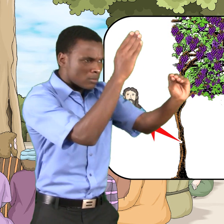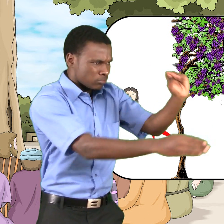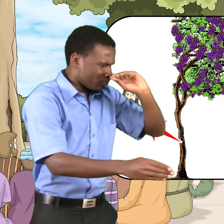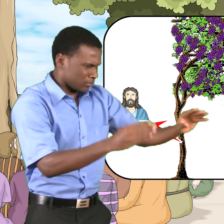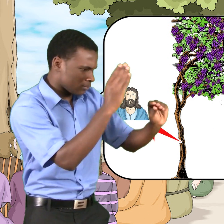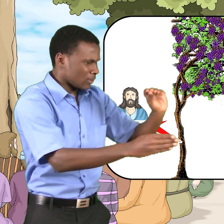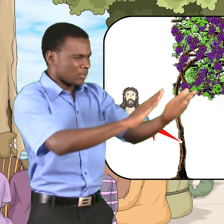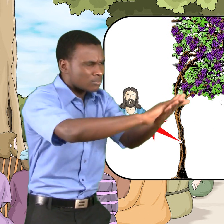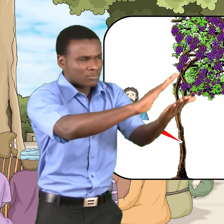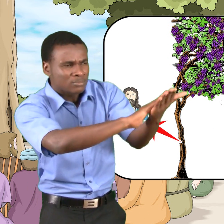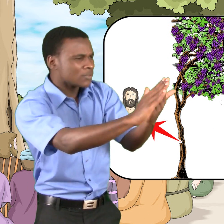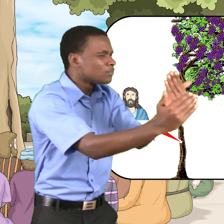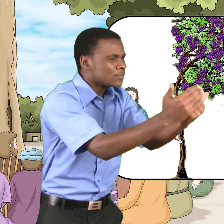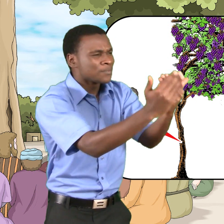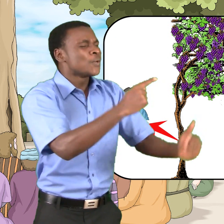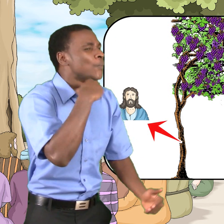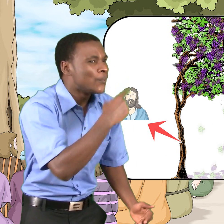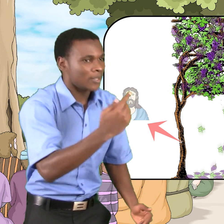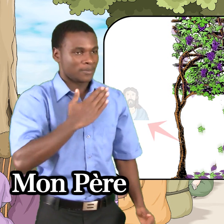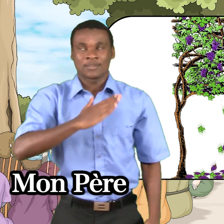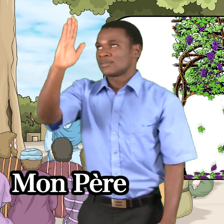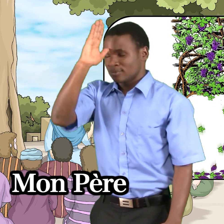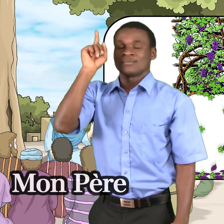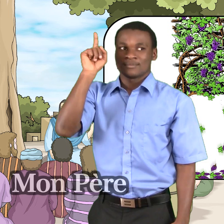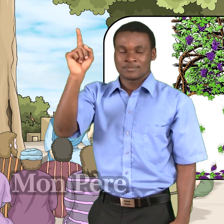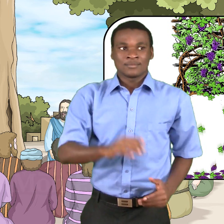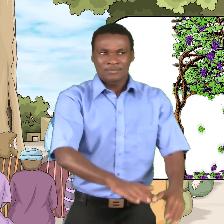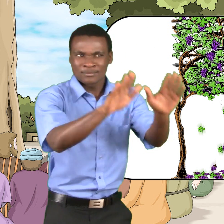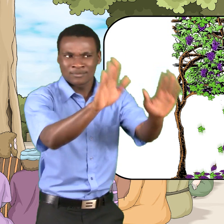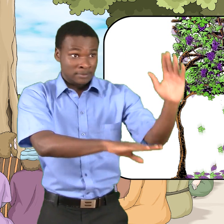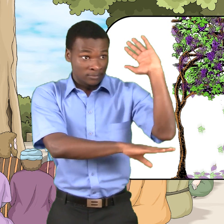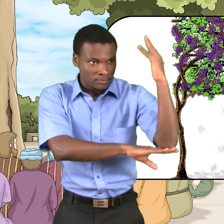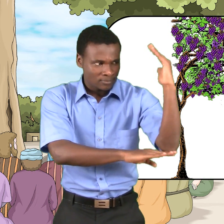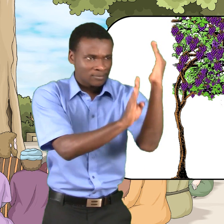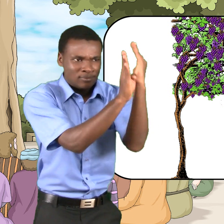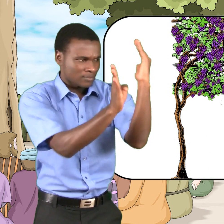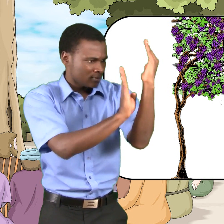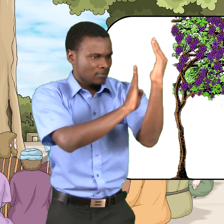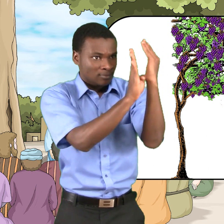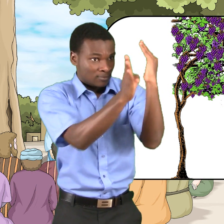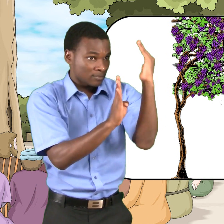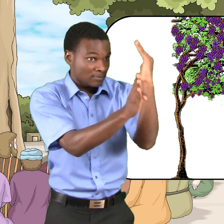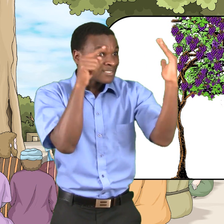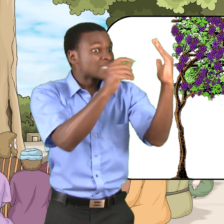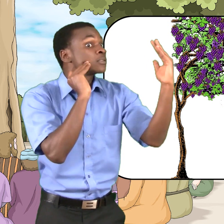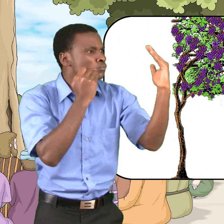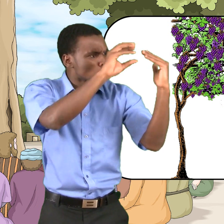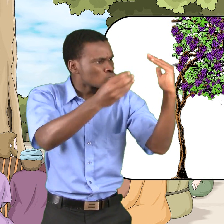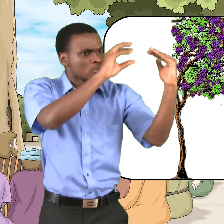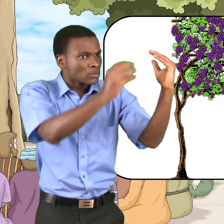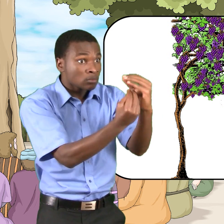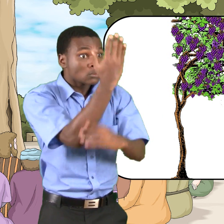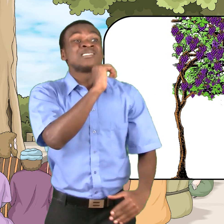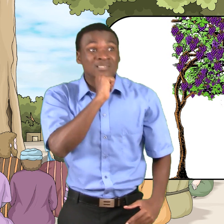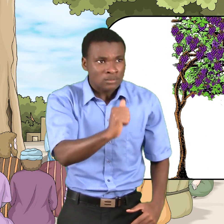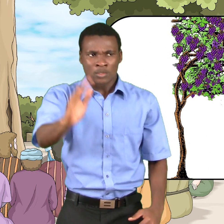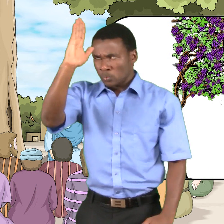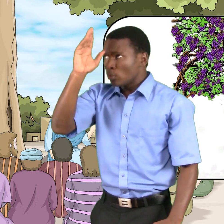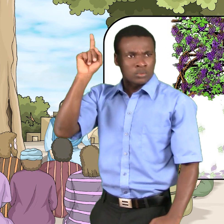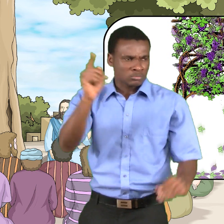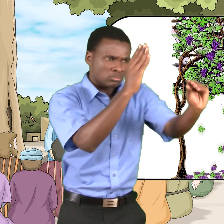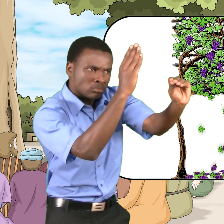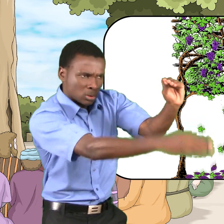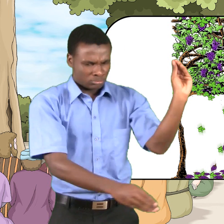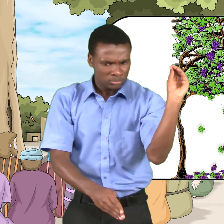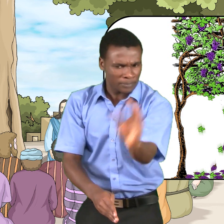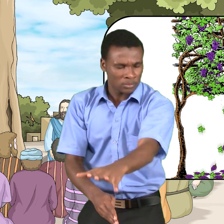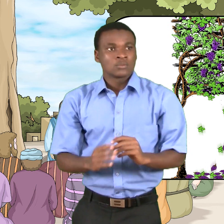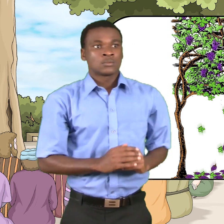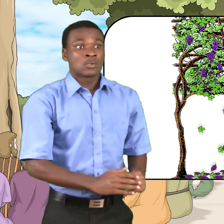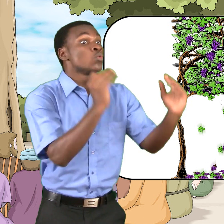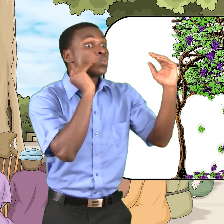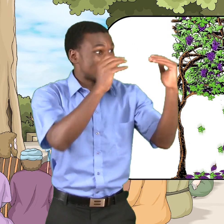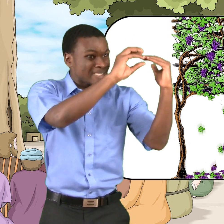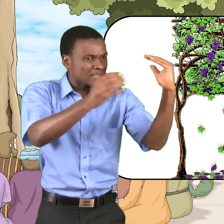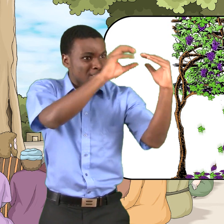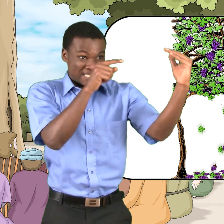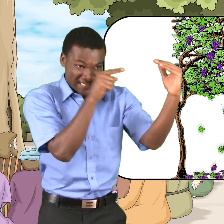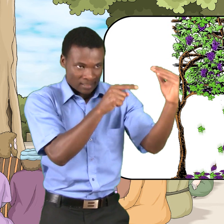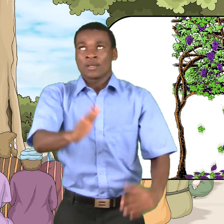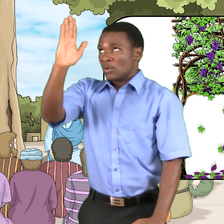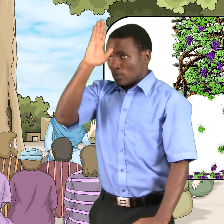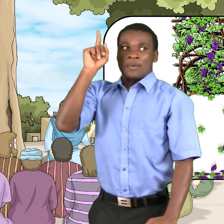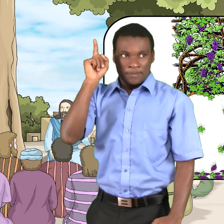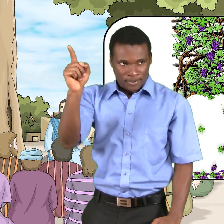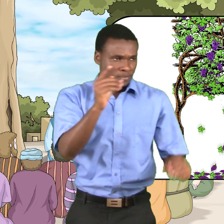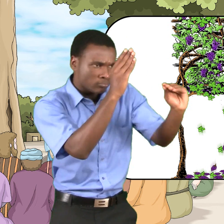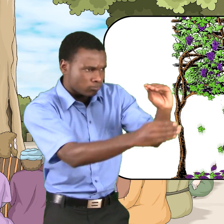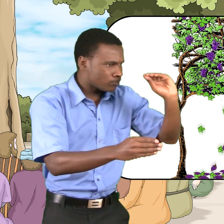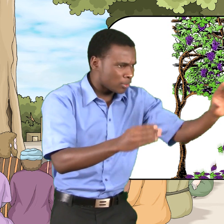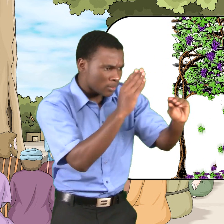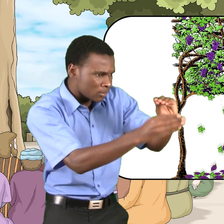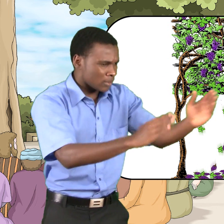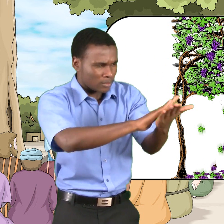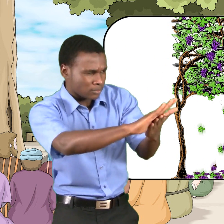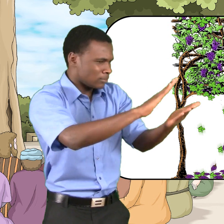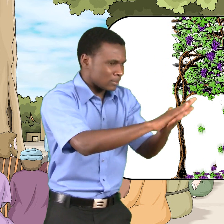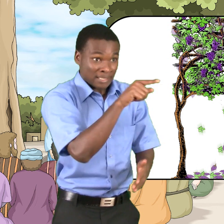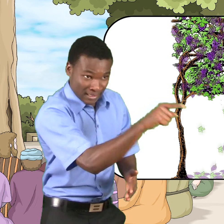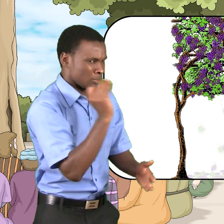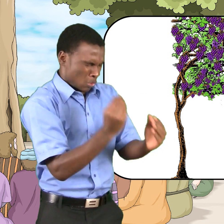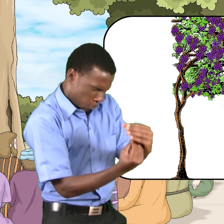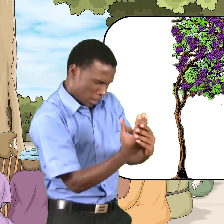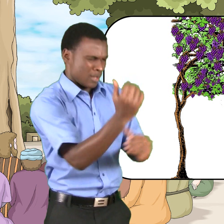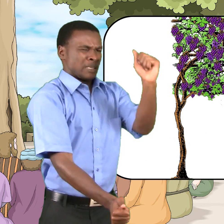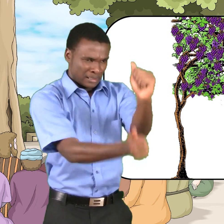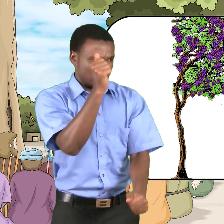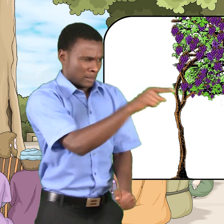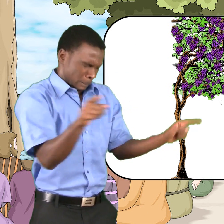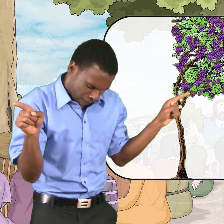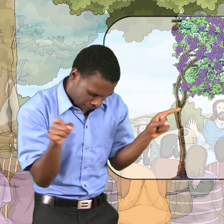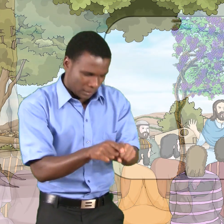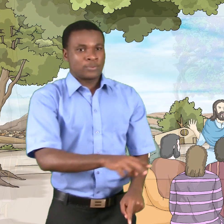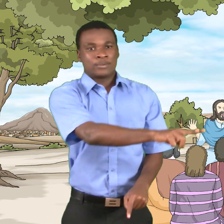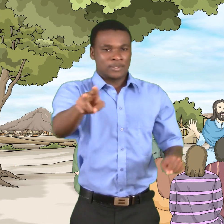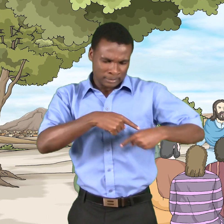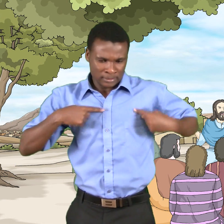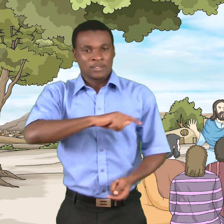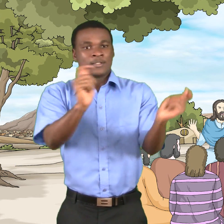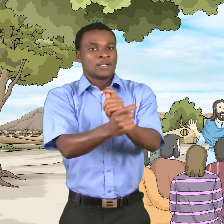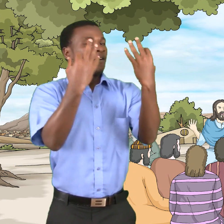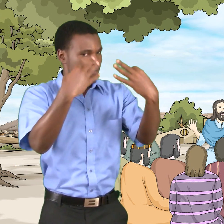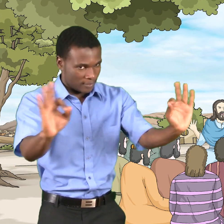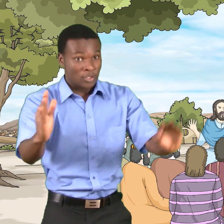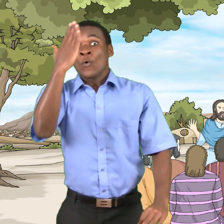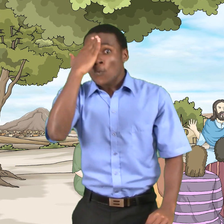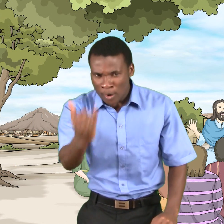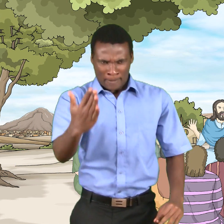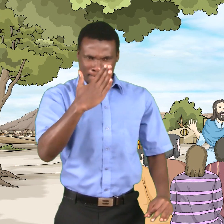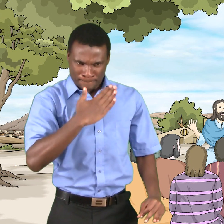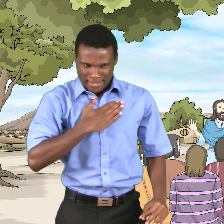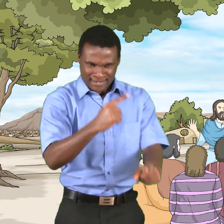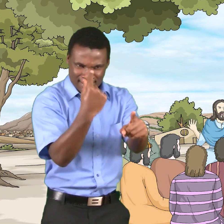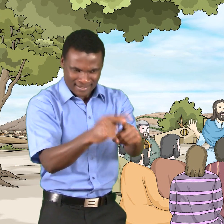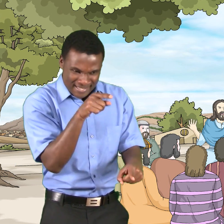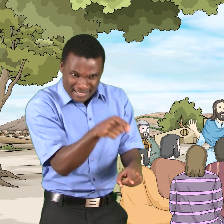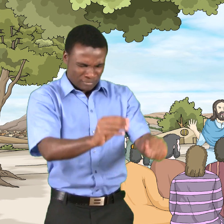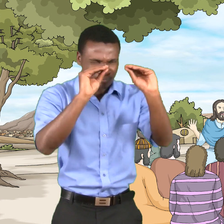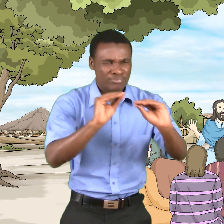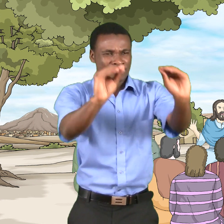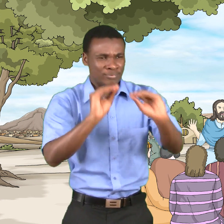He cuts off every branch in Me that bears no fruit, and every branch that does bear fruit, He prunes to make it even more fruitful.